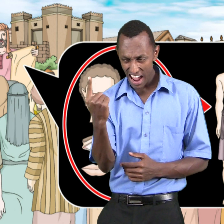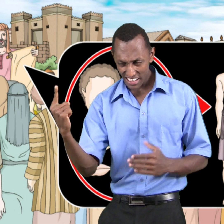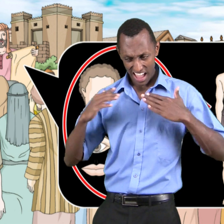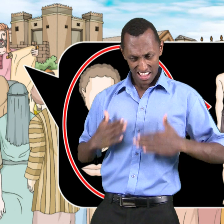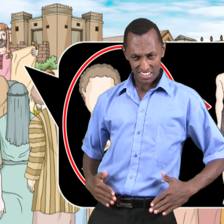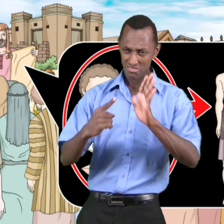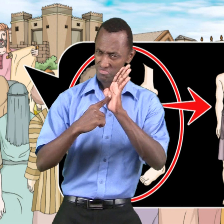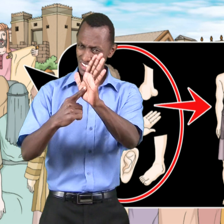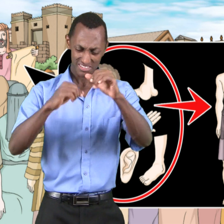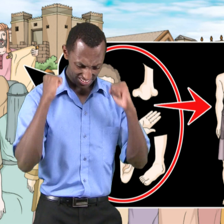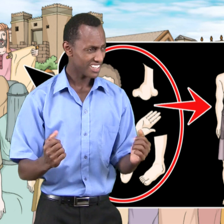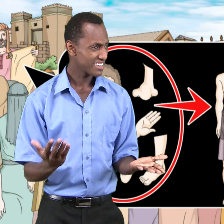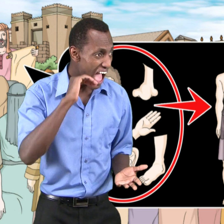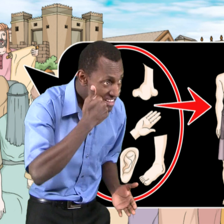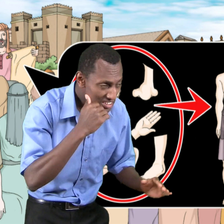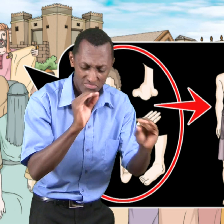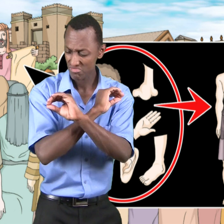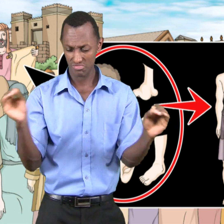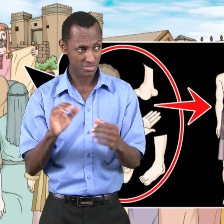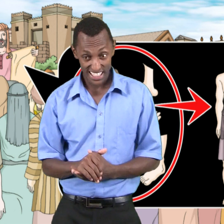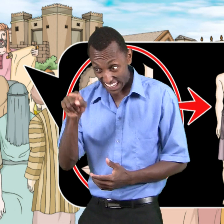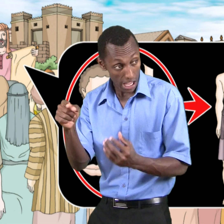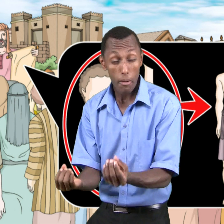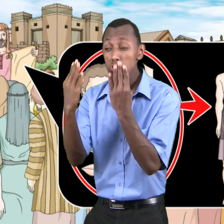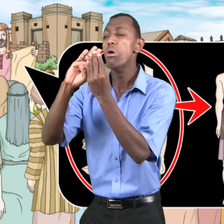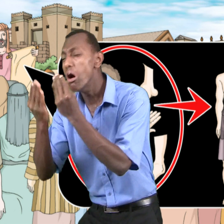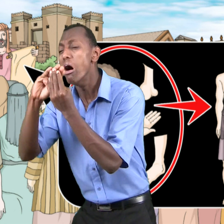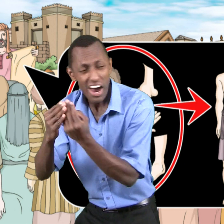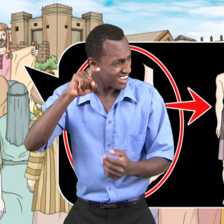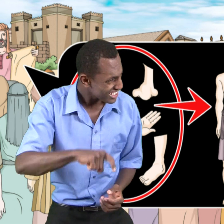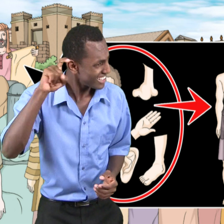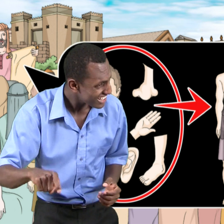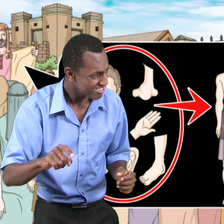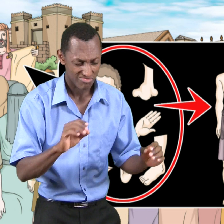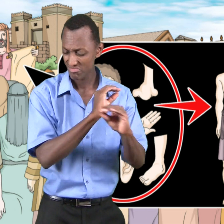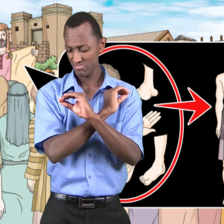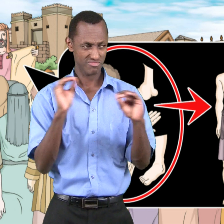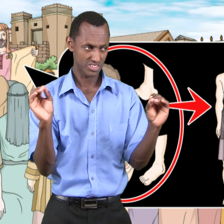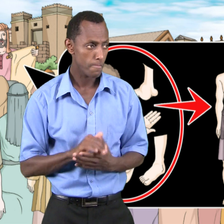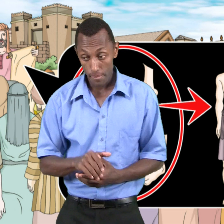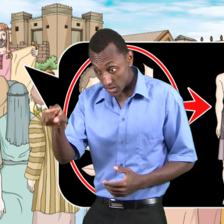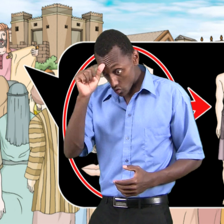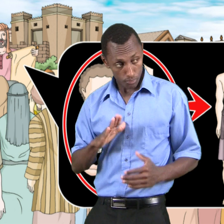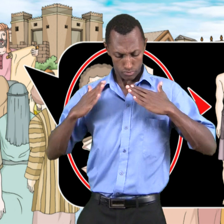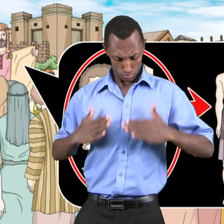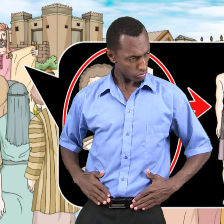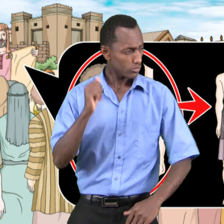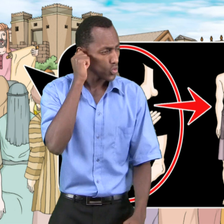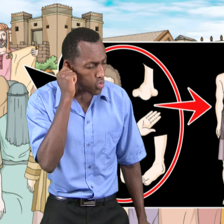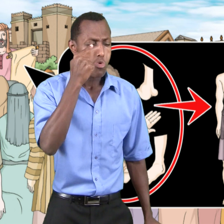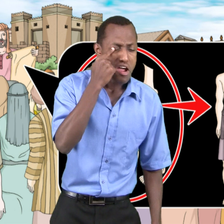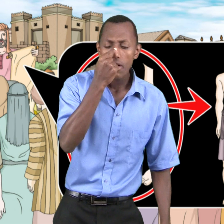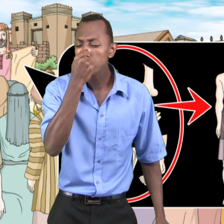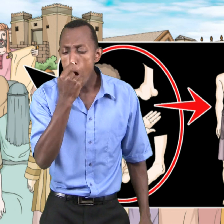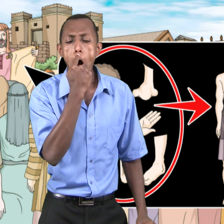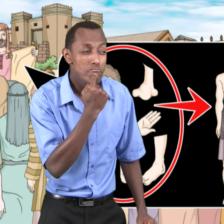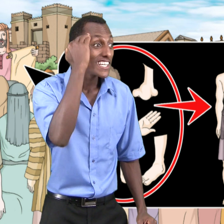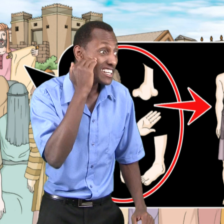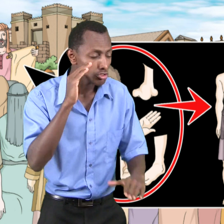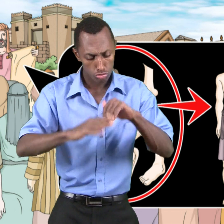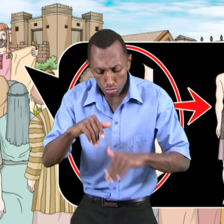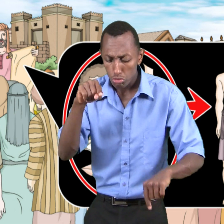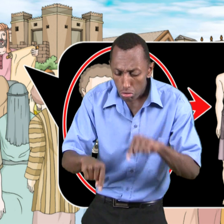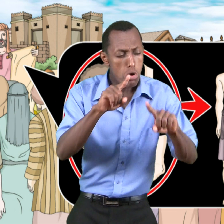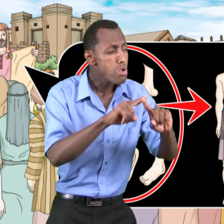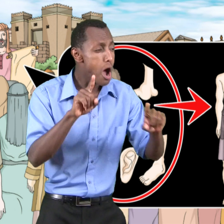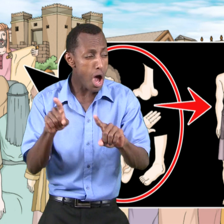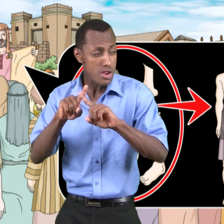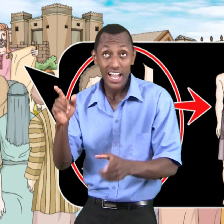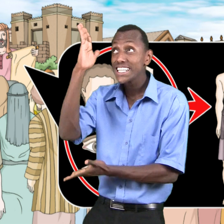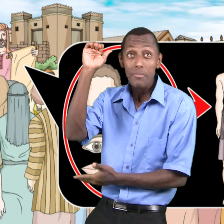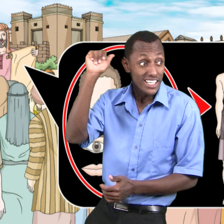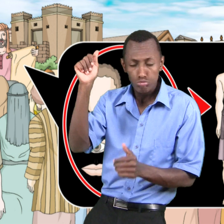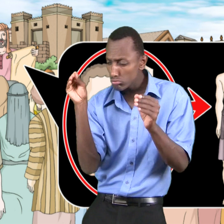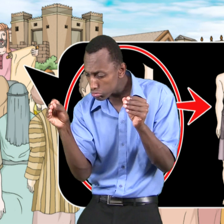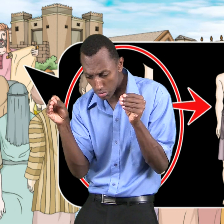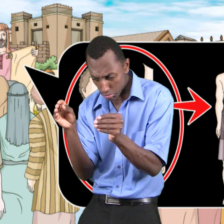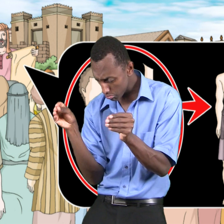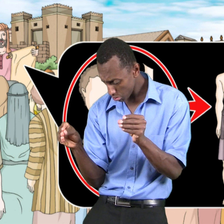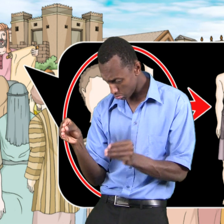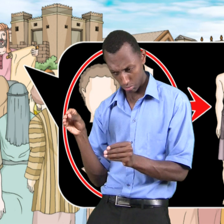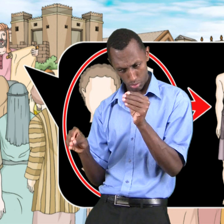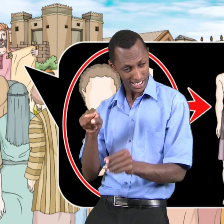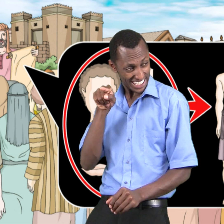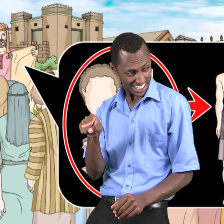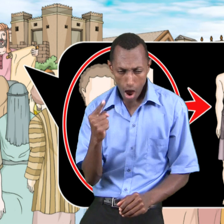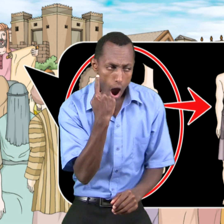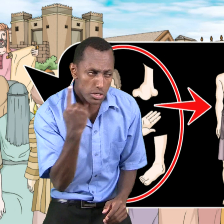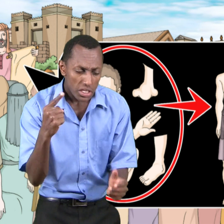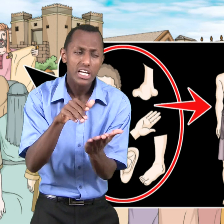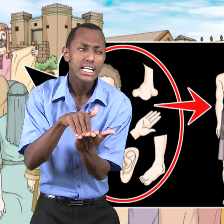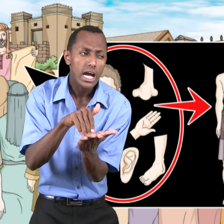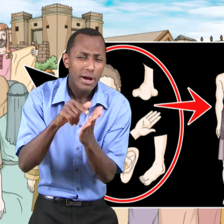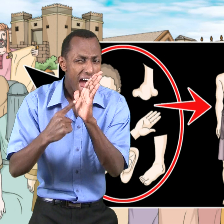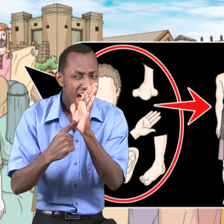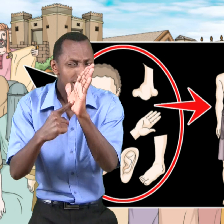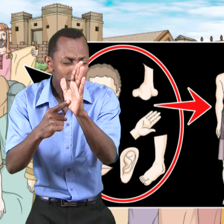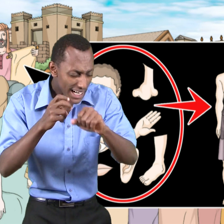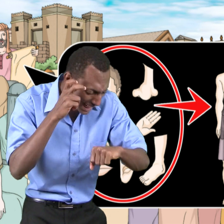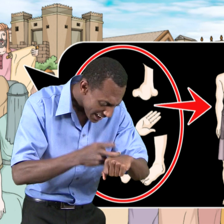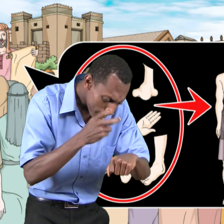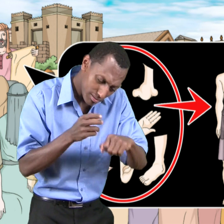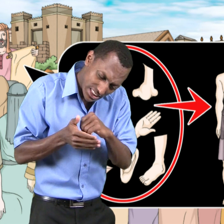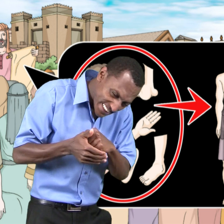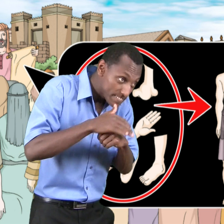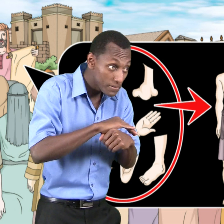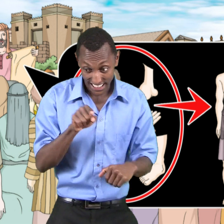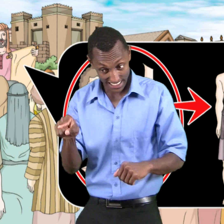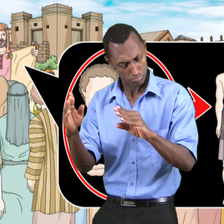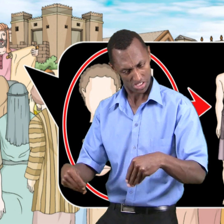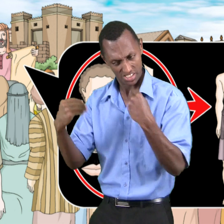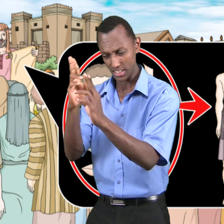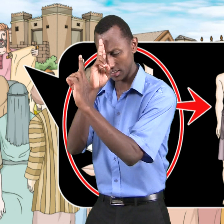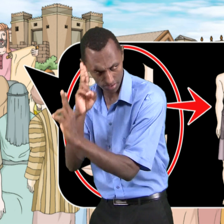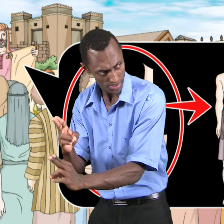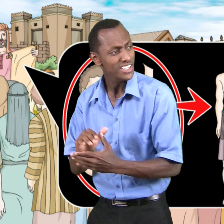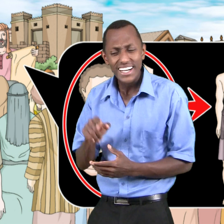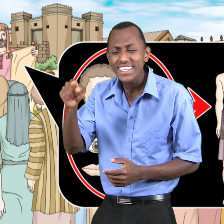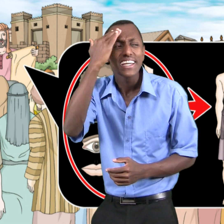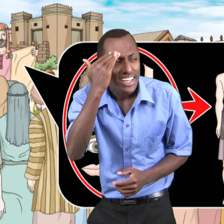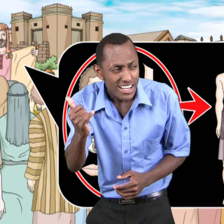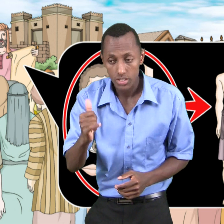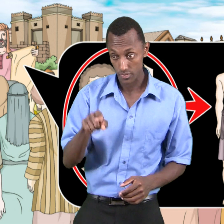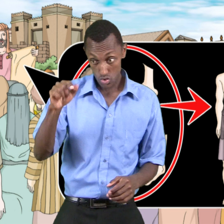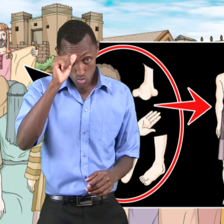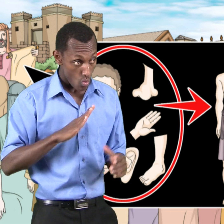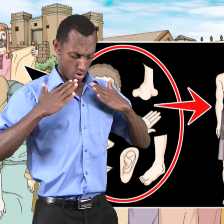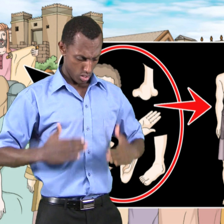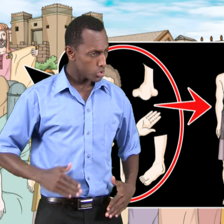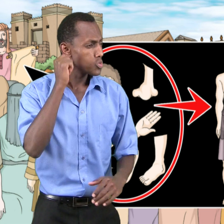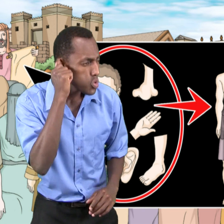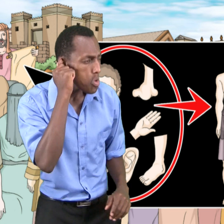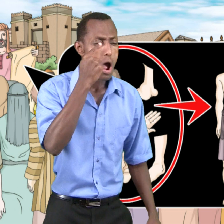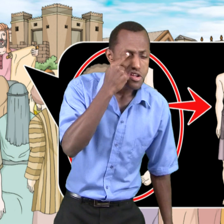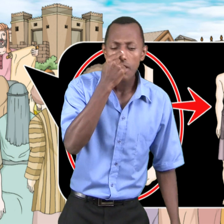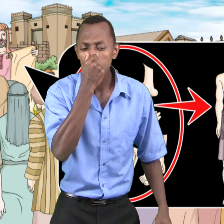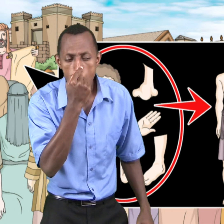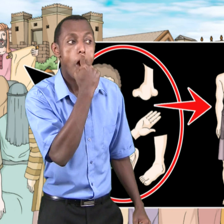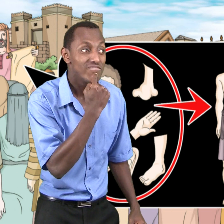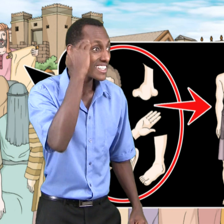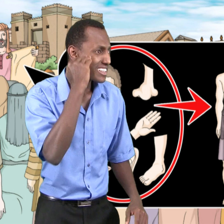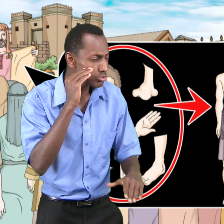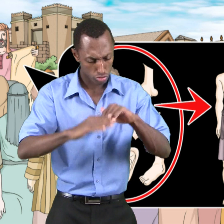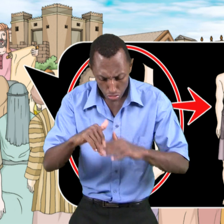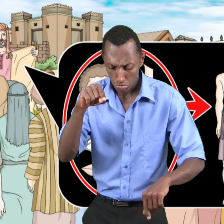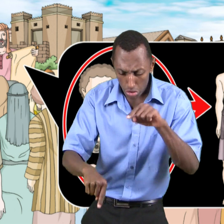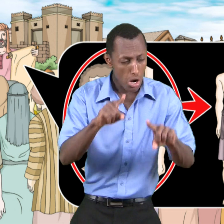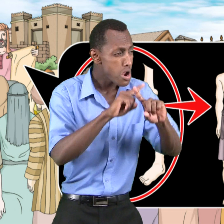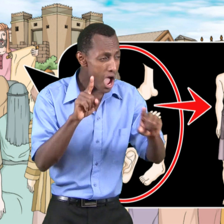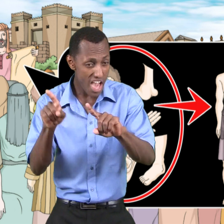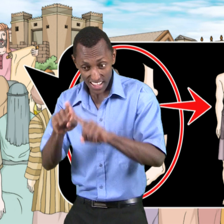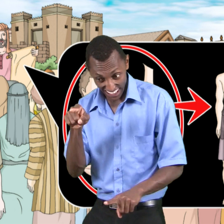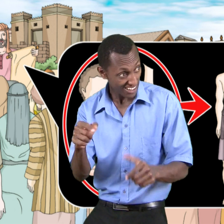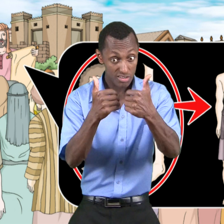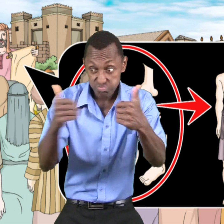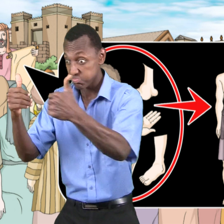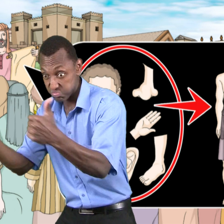And our unpresentable parts are treated with special modesty, whereas our presentable parts have no such need.